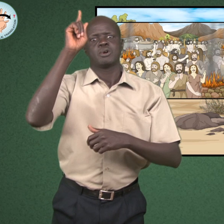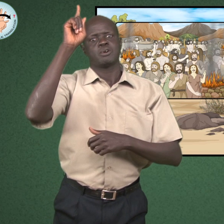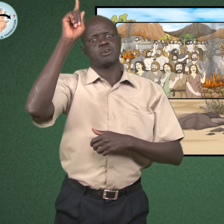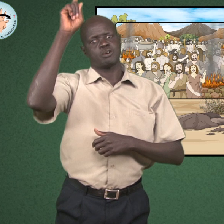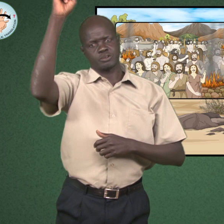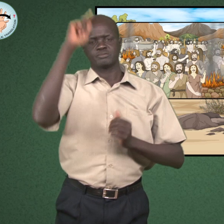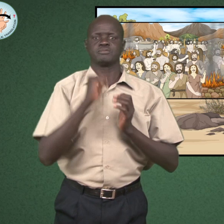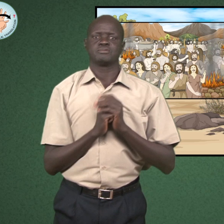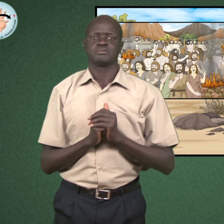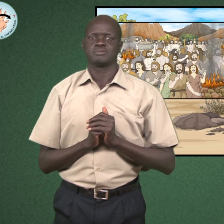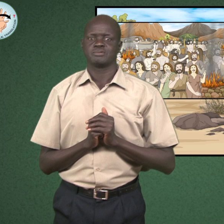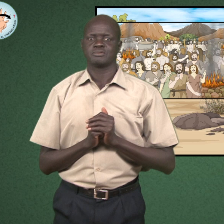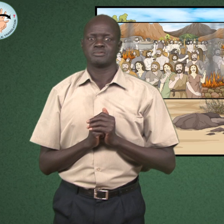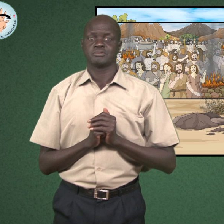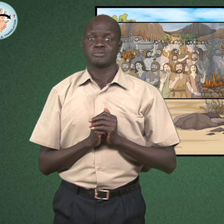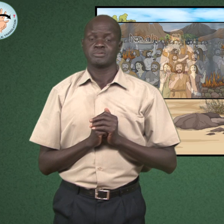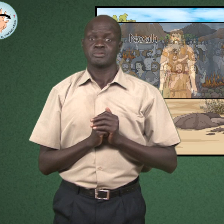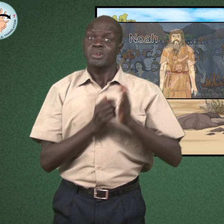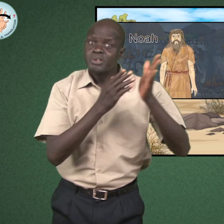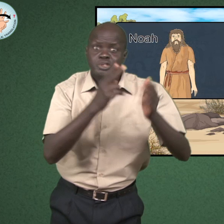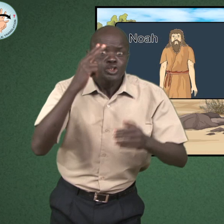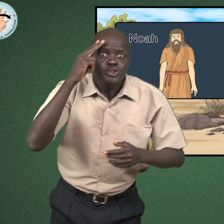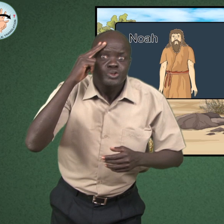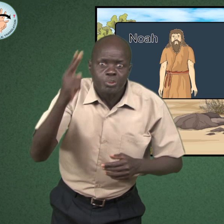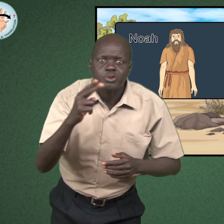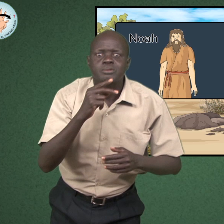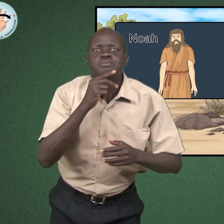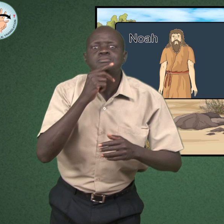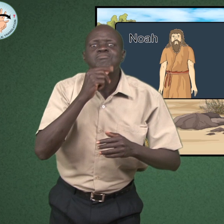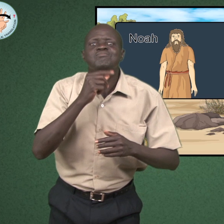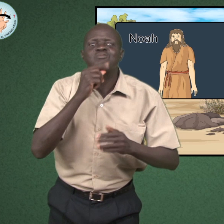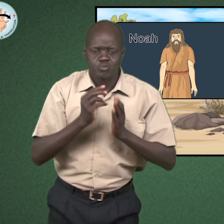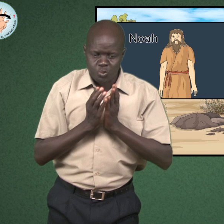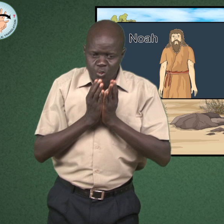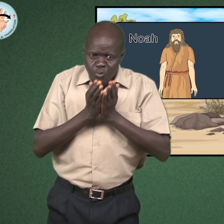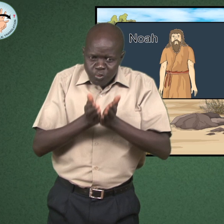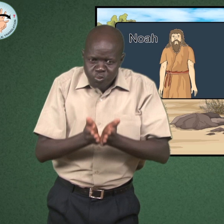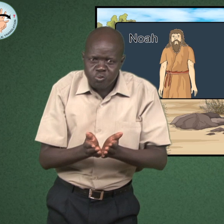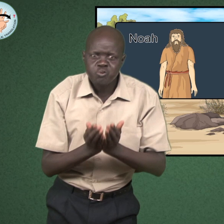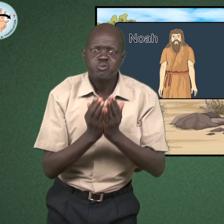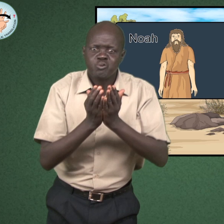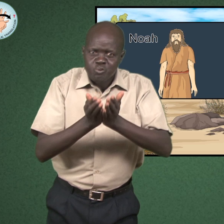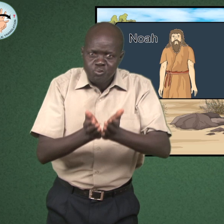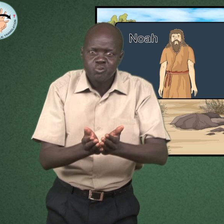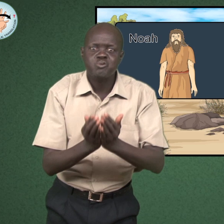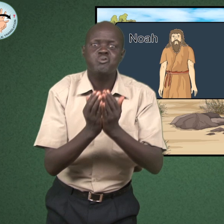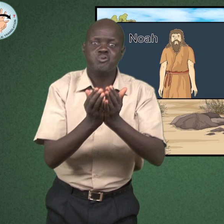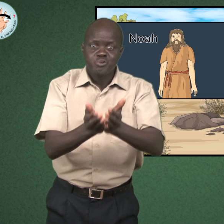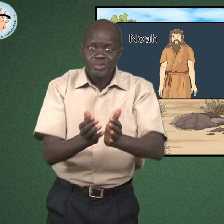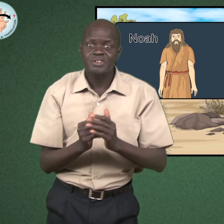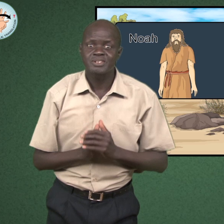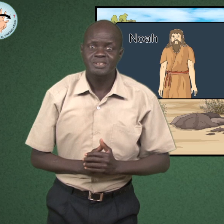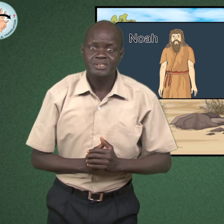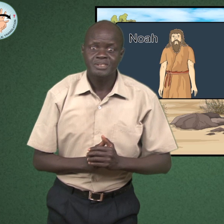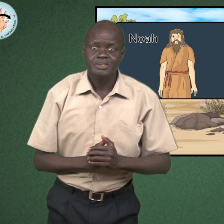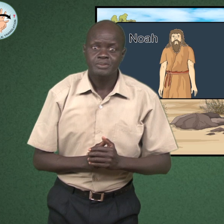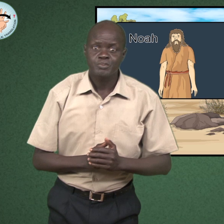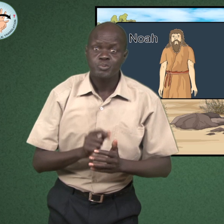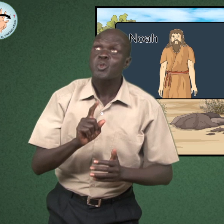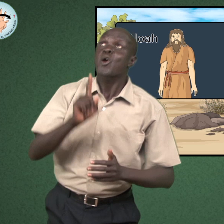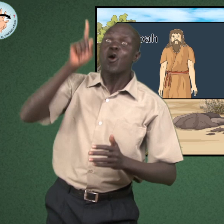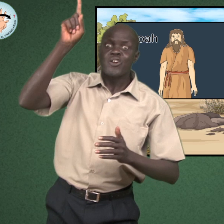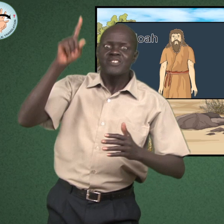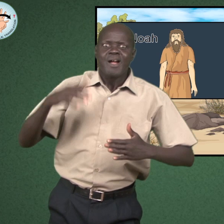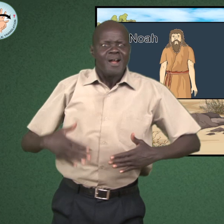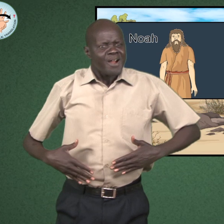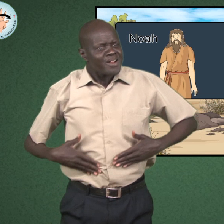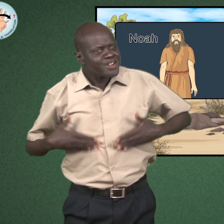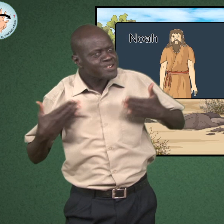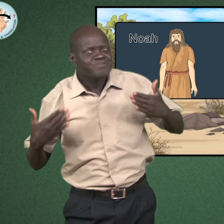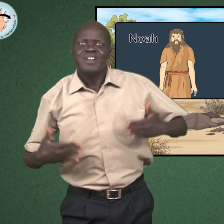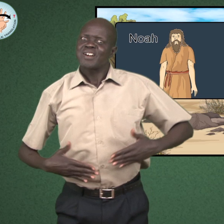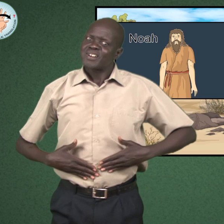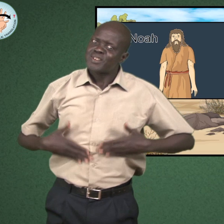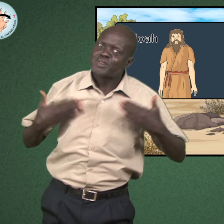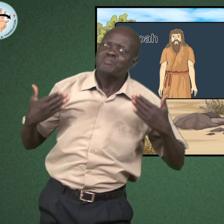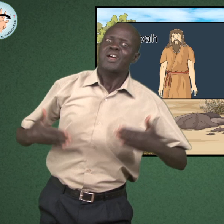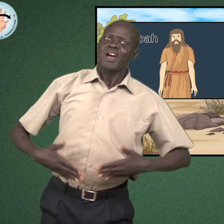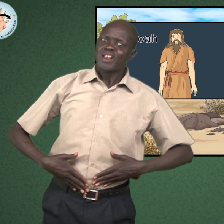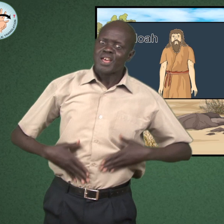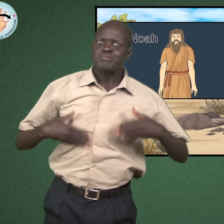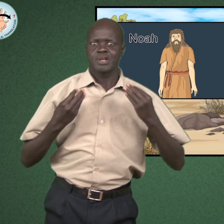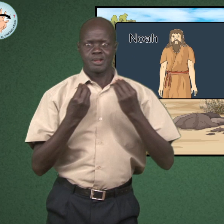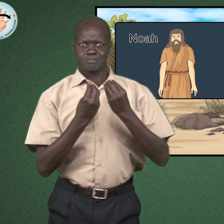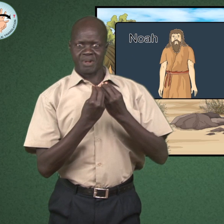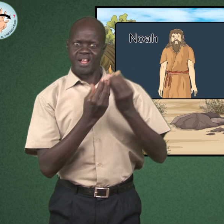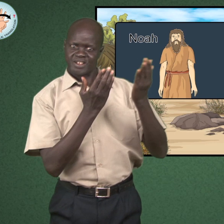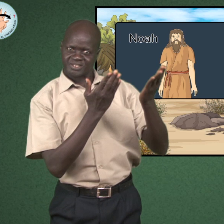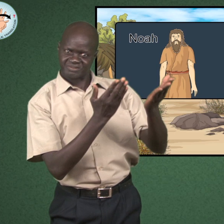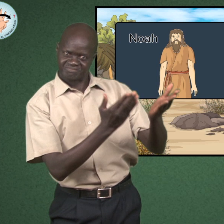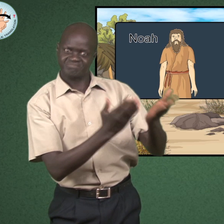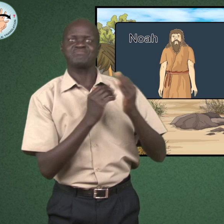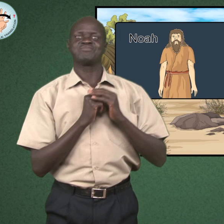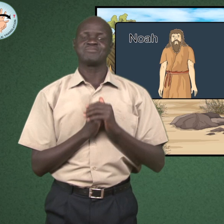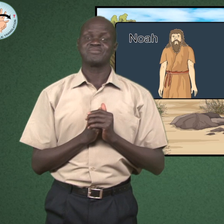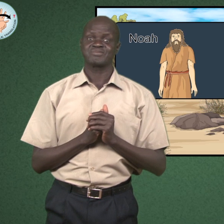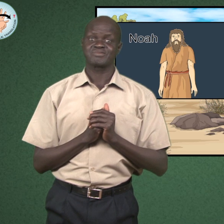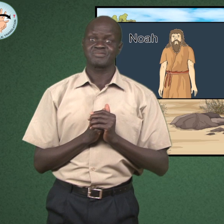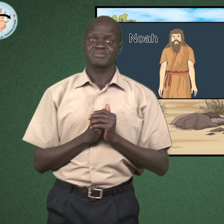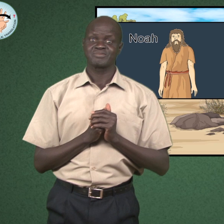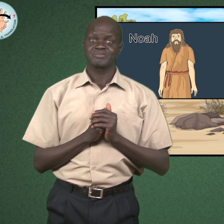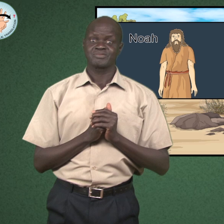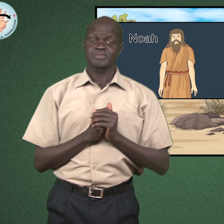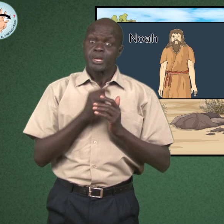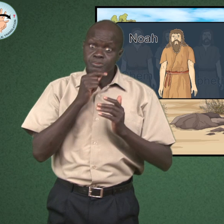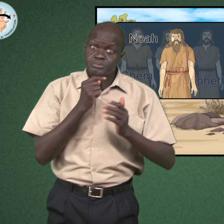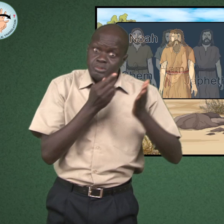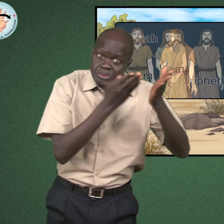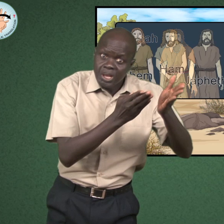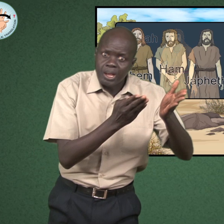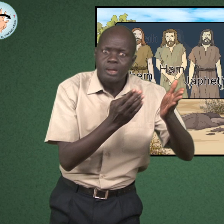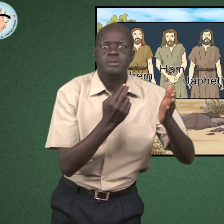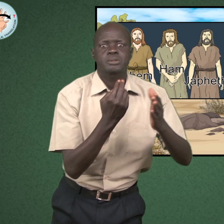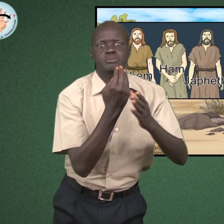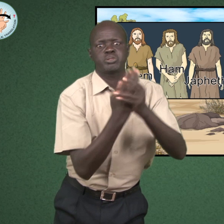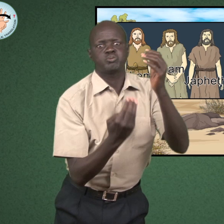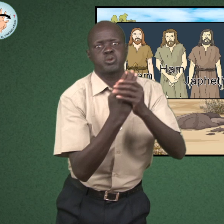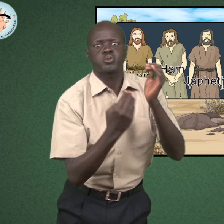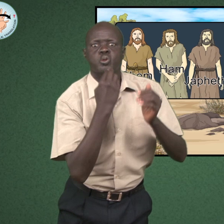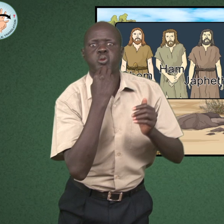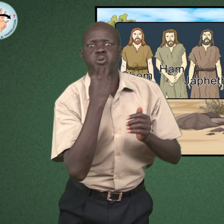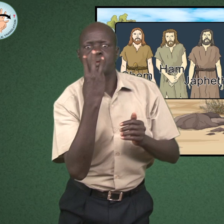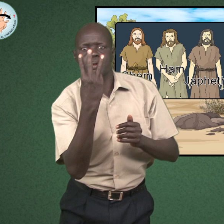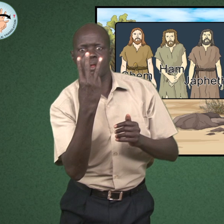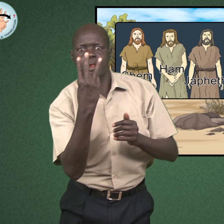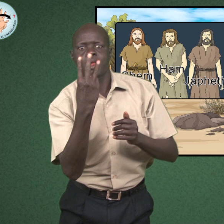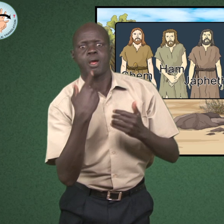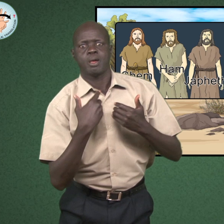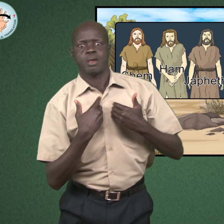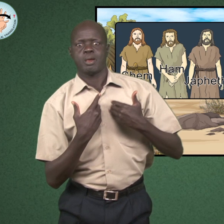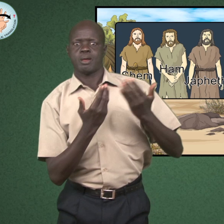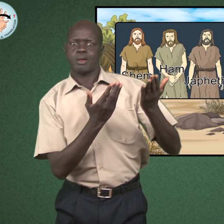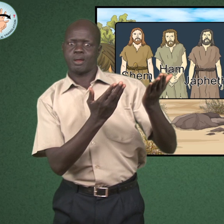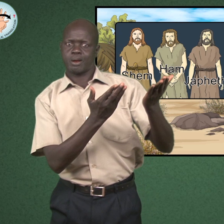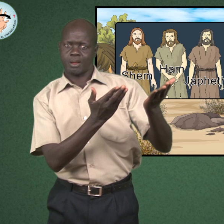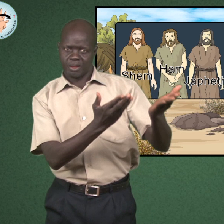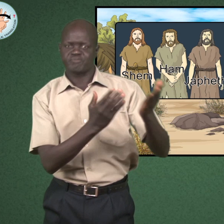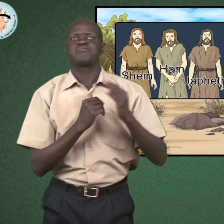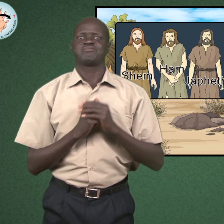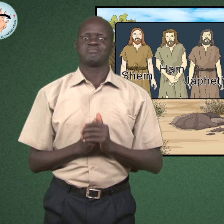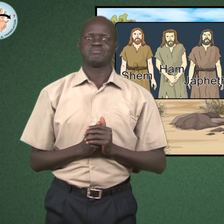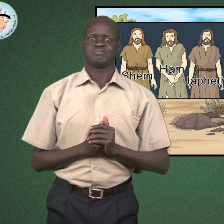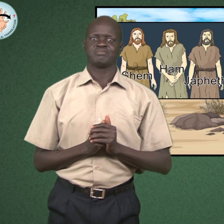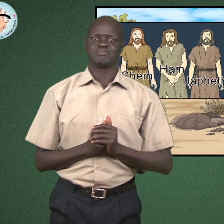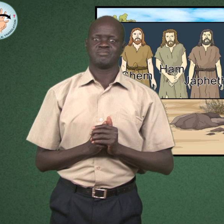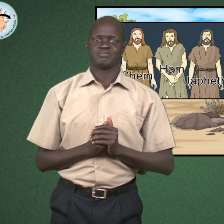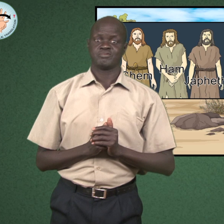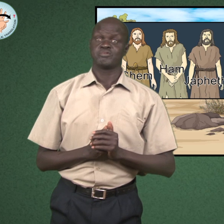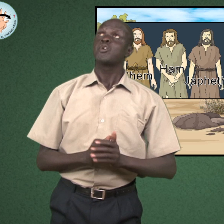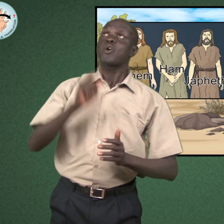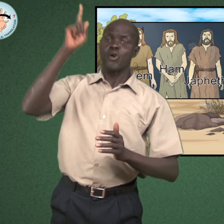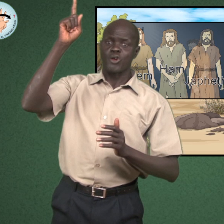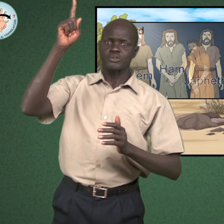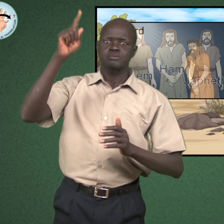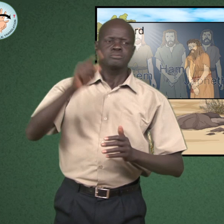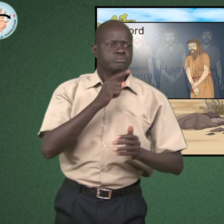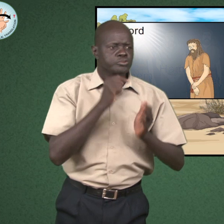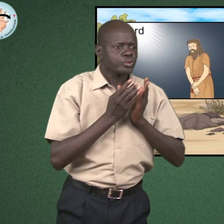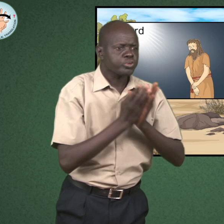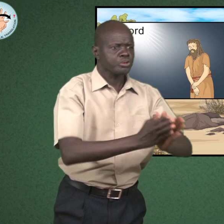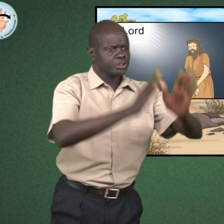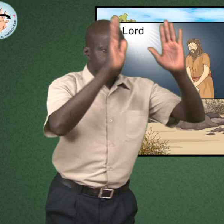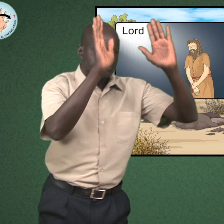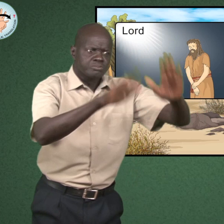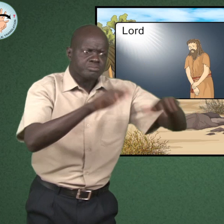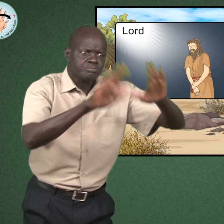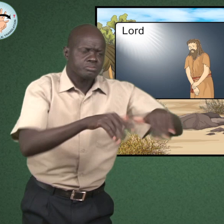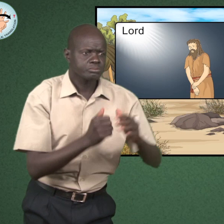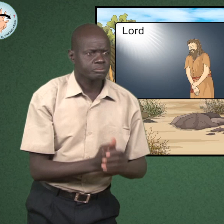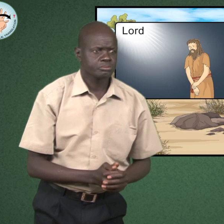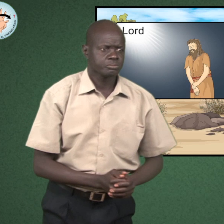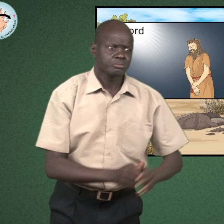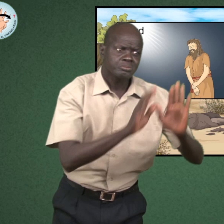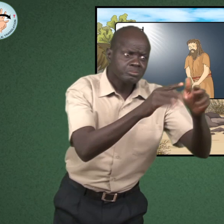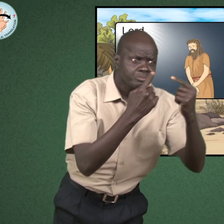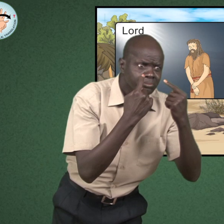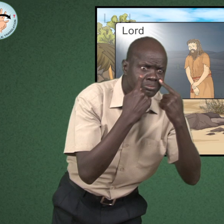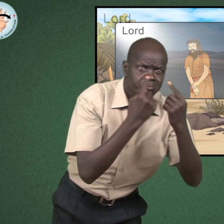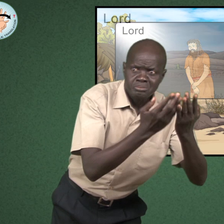This is the account of Noah. Noah was a righteous man, blameless in his generation; Noah walked with God. And Noah had three sons: Shem, Ham, and Japheth. Now the earth was corrupt in the sight of God, and full of violence. And God looked upon the earth and saw that it was corrupt; for all living creatures on the earth had corrupted their ways.